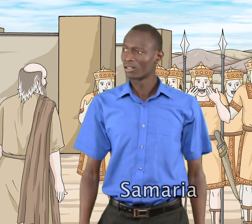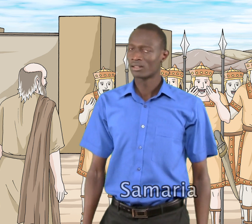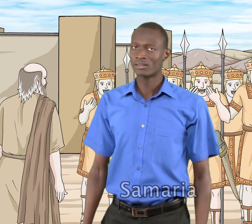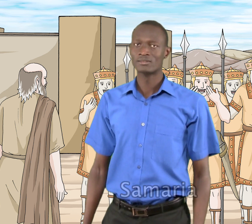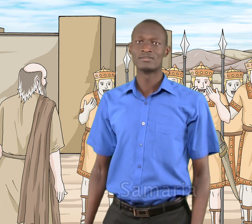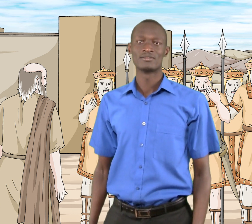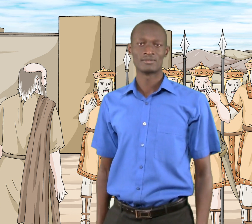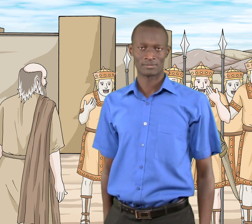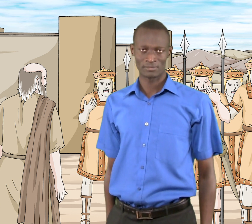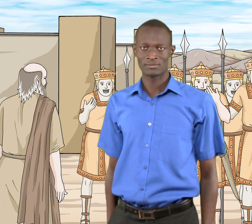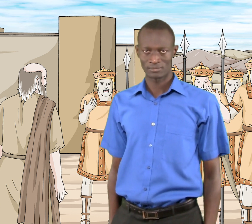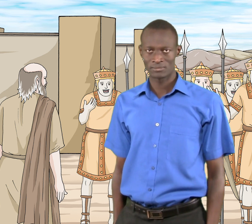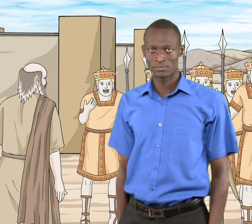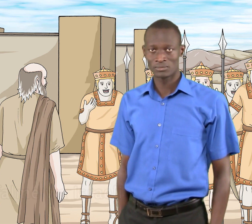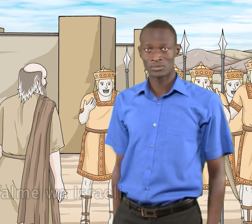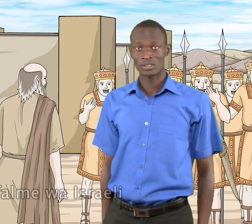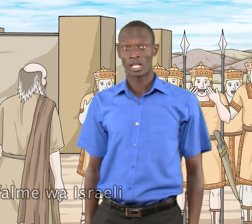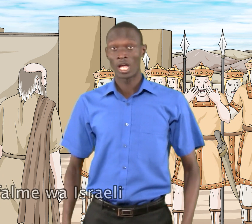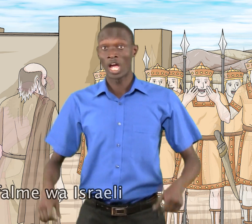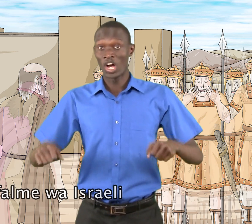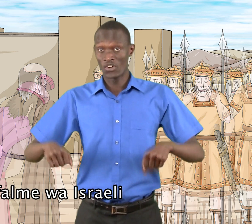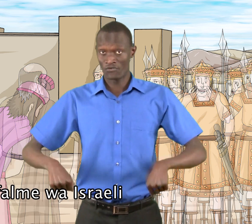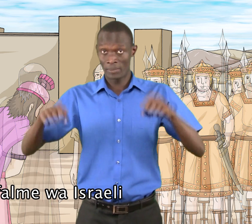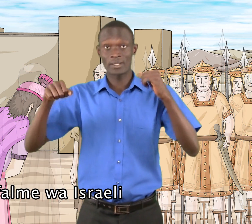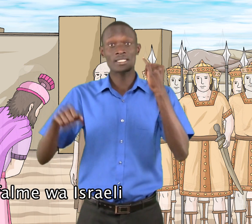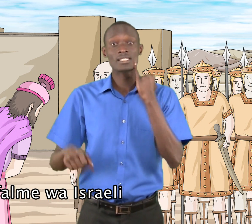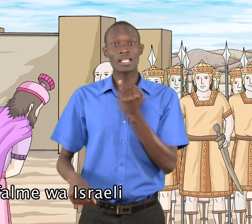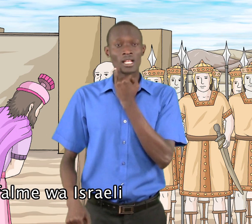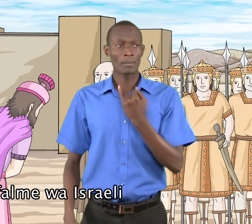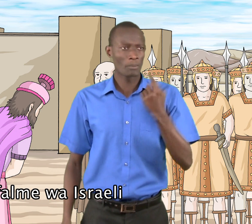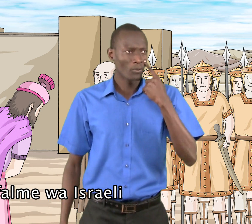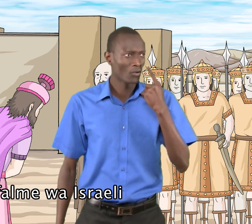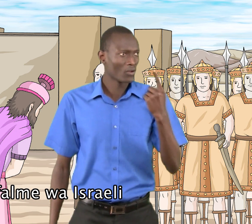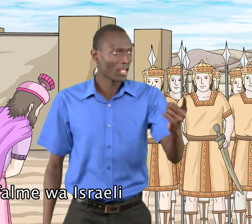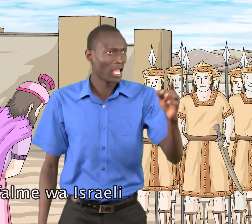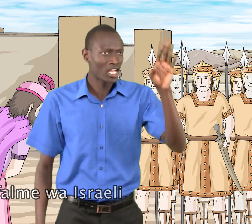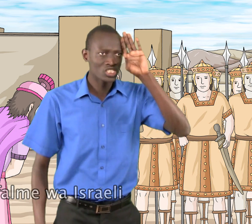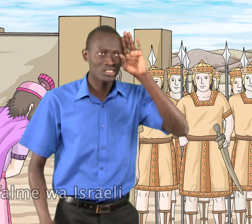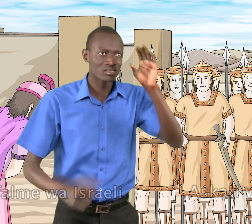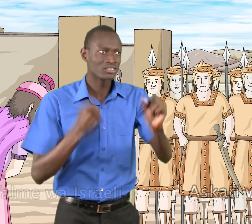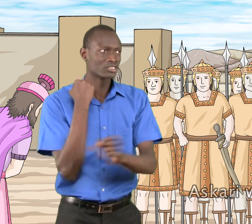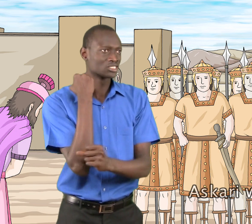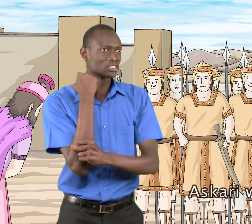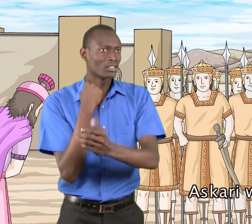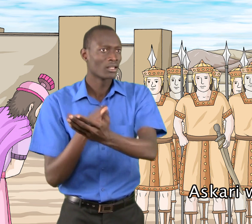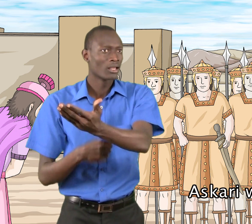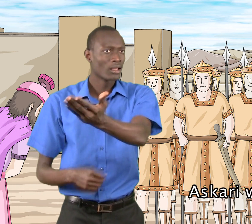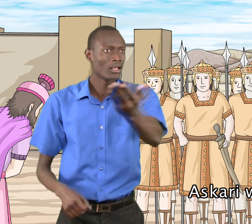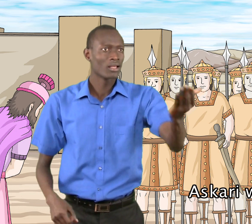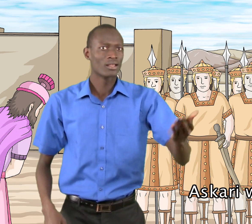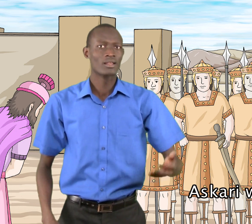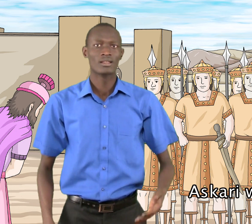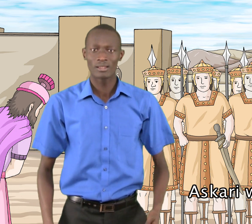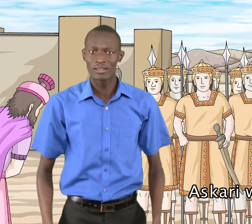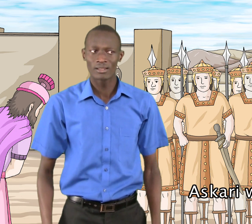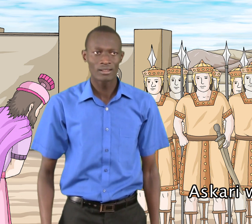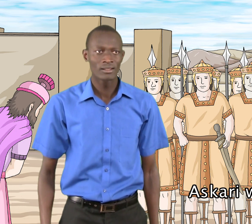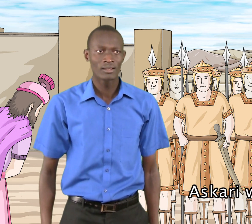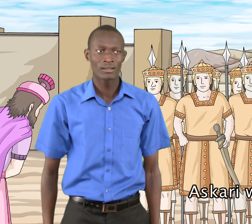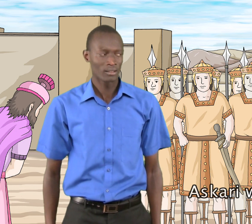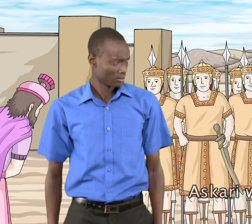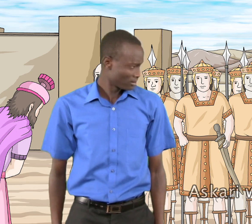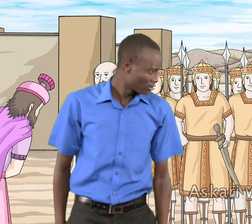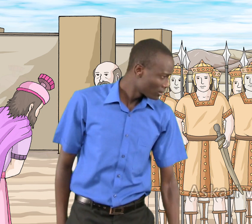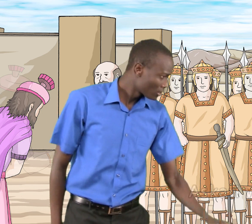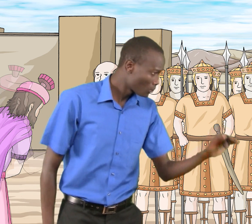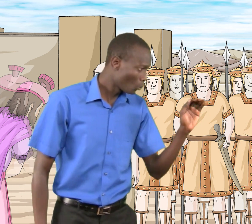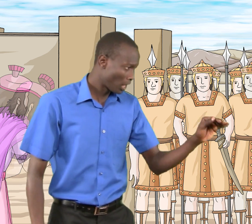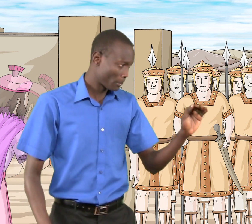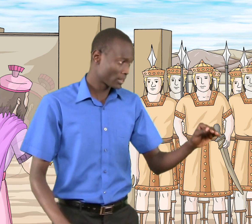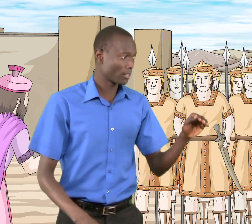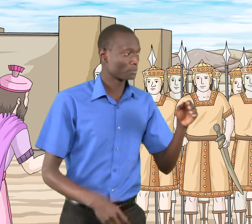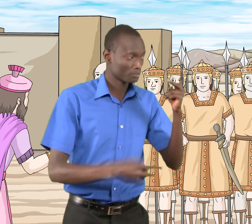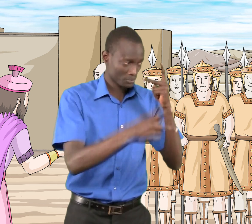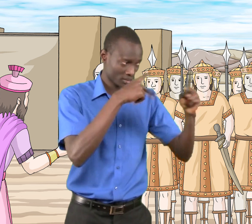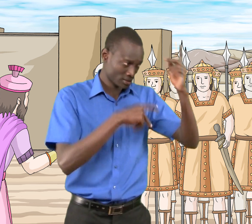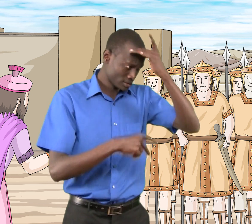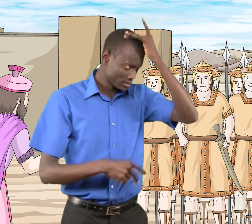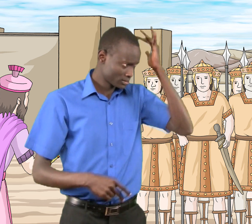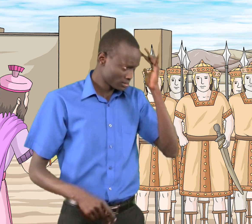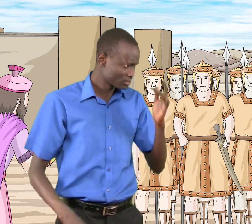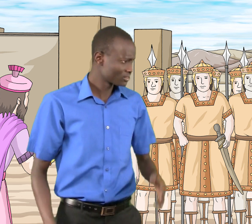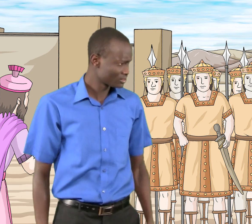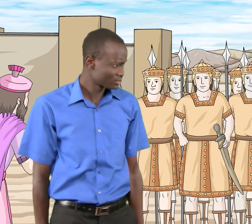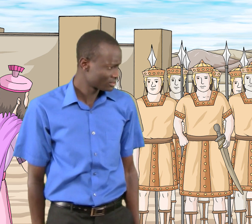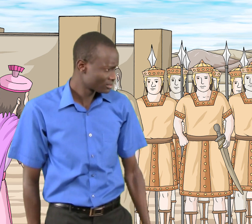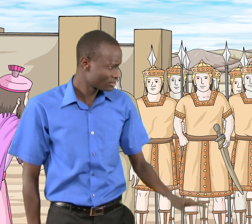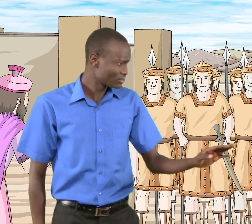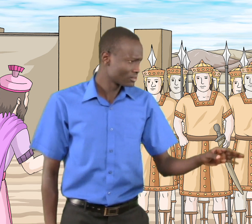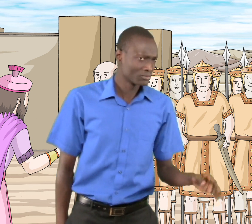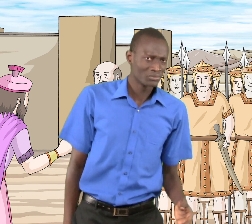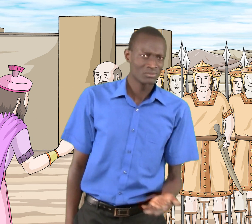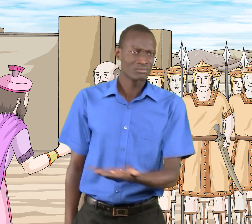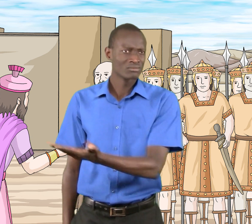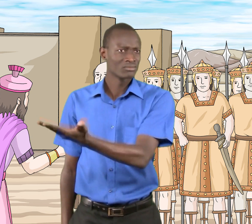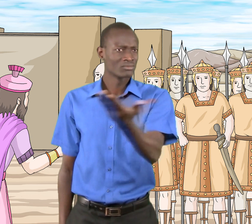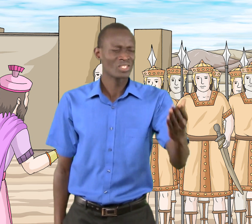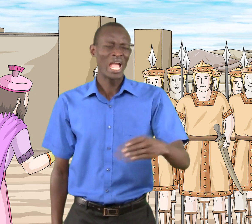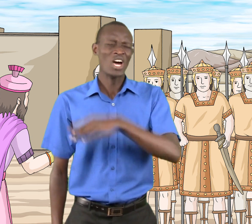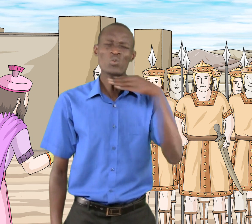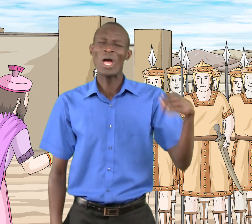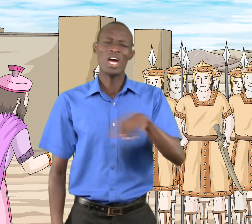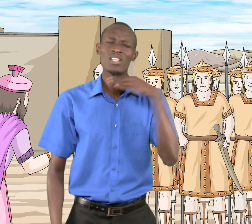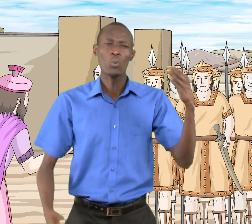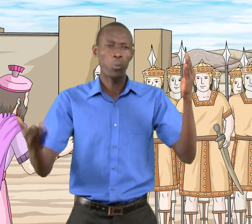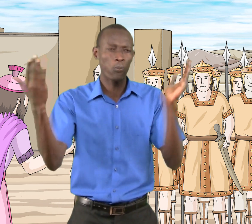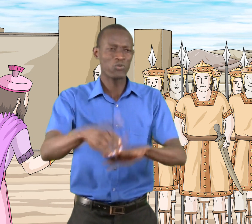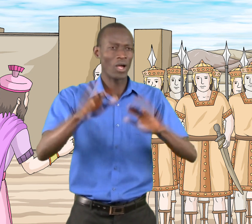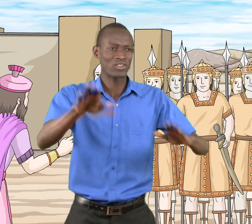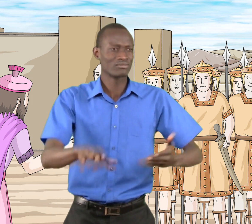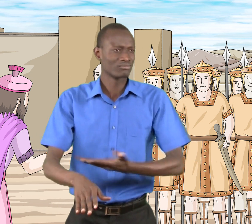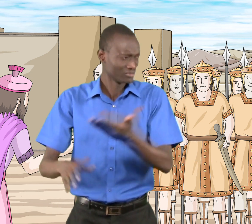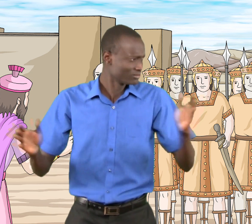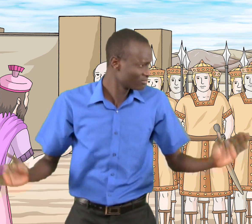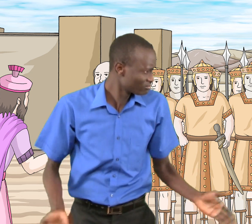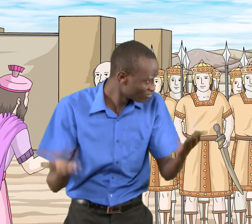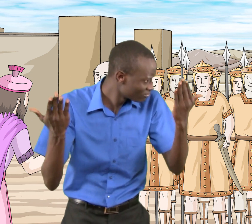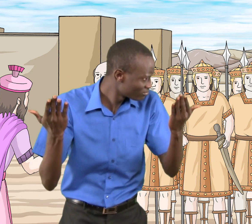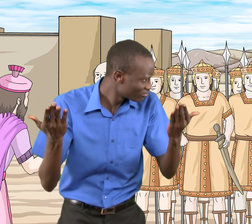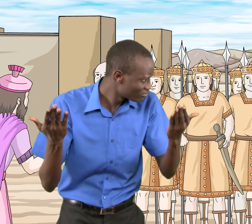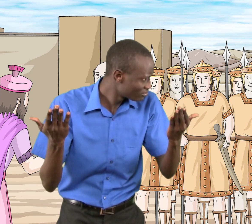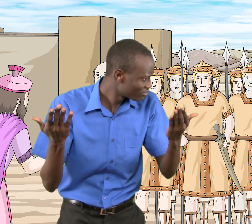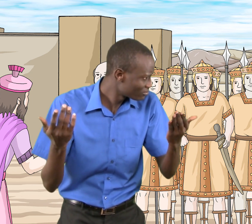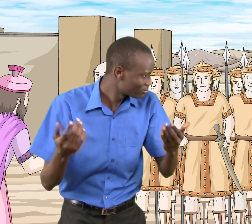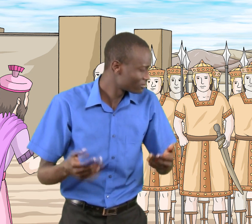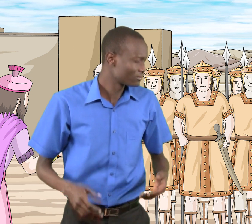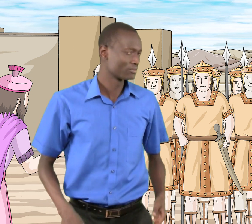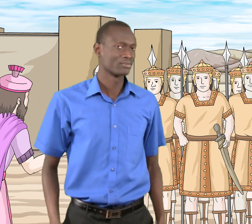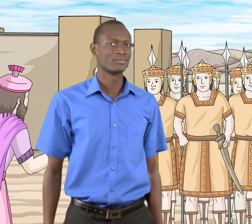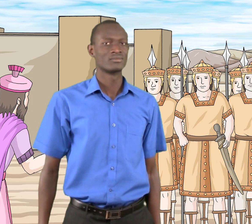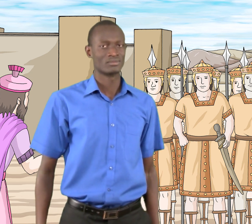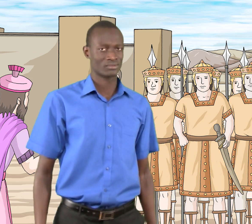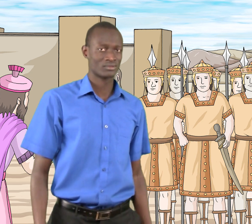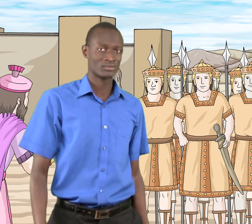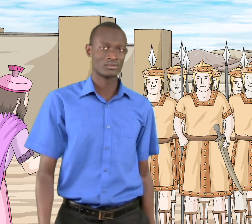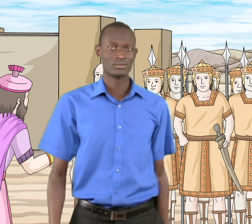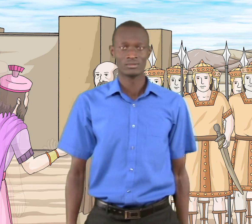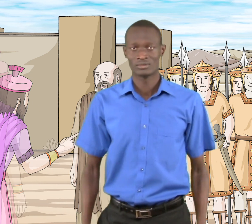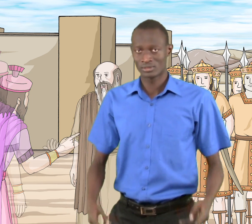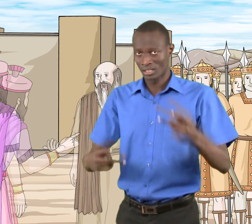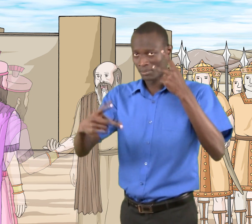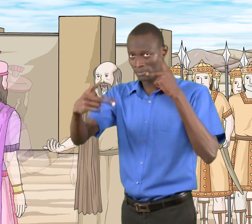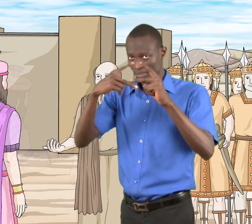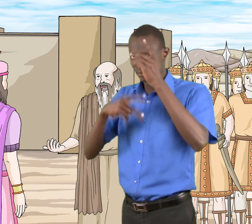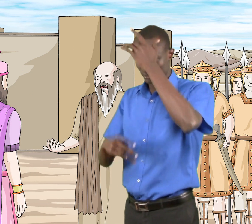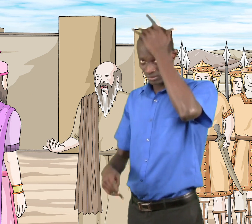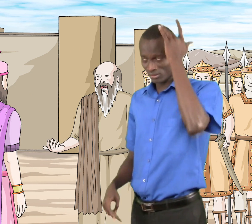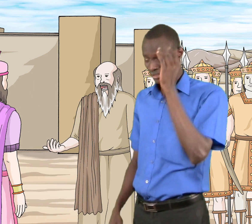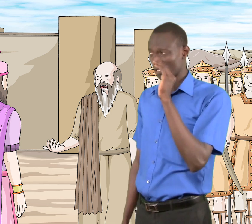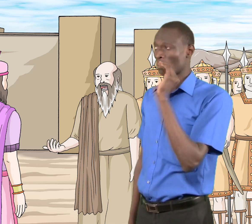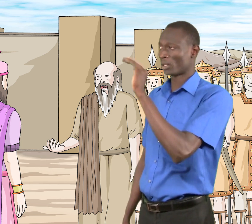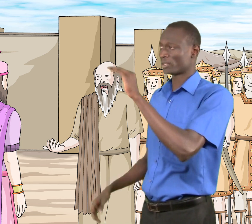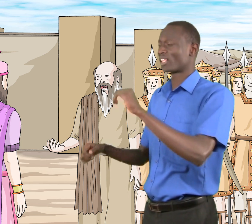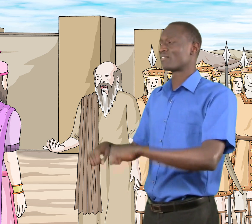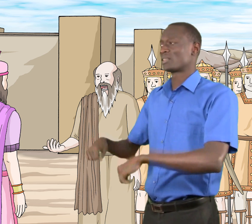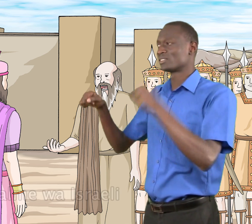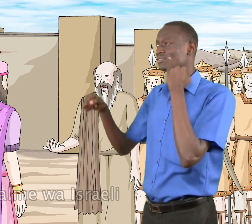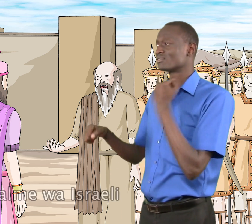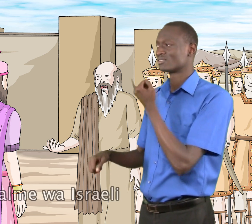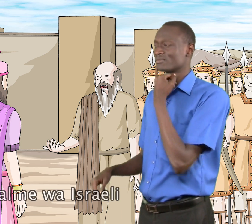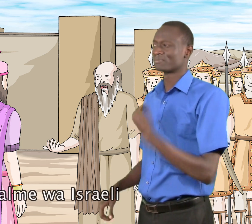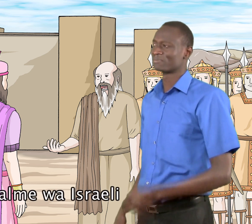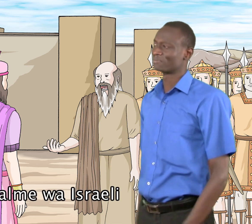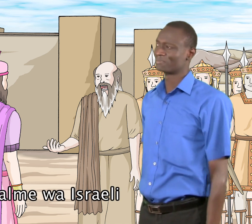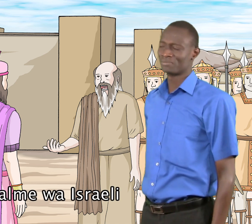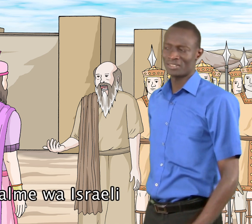And when the king of Israel saw them, he asked Elisha, “My father, shall I kill them?